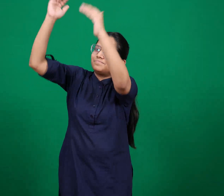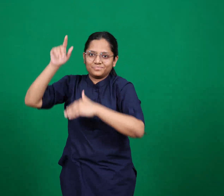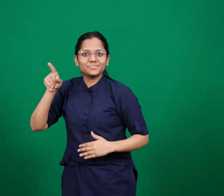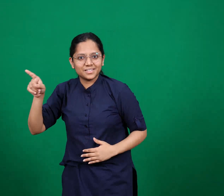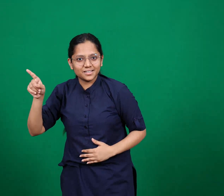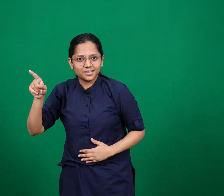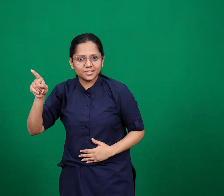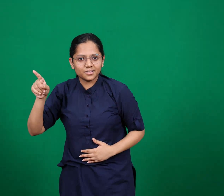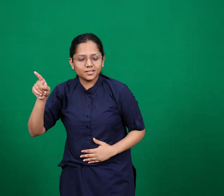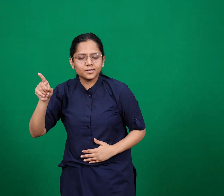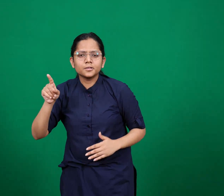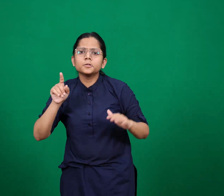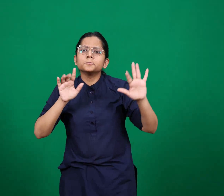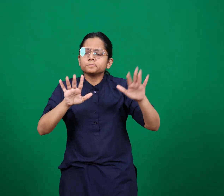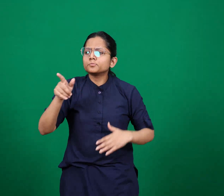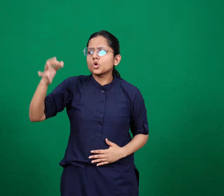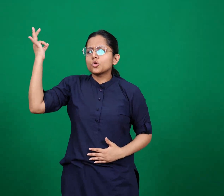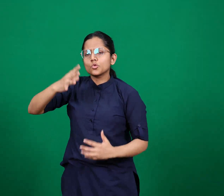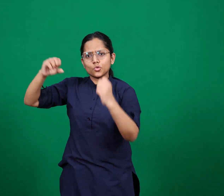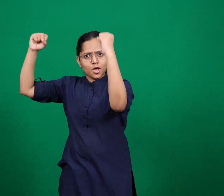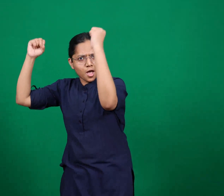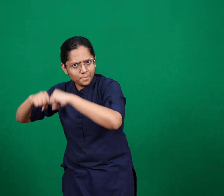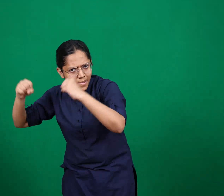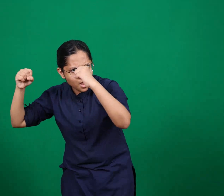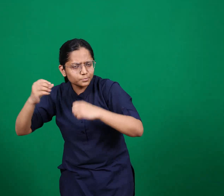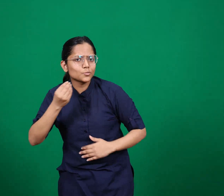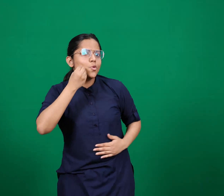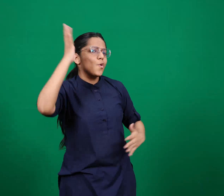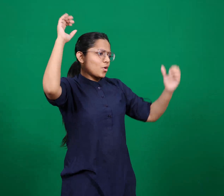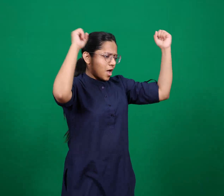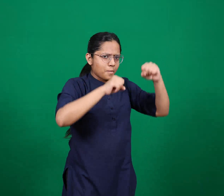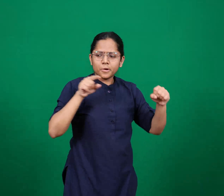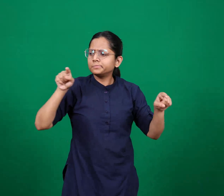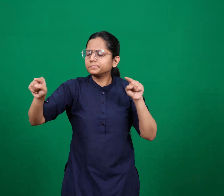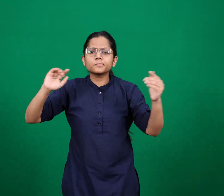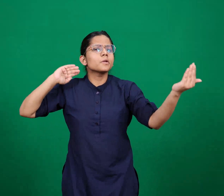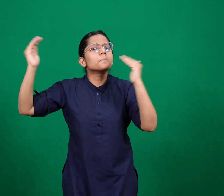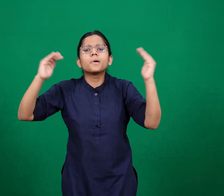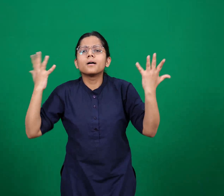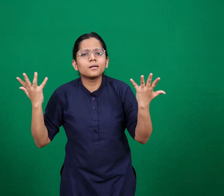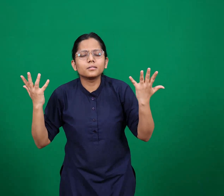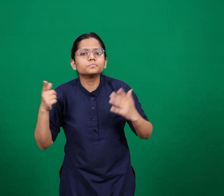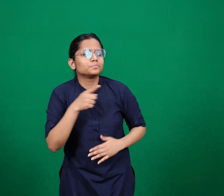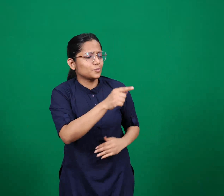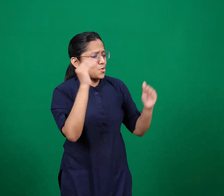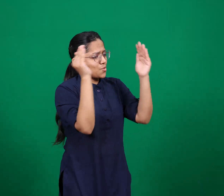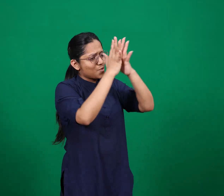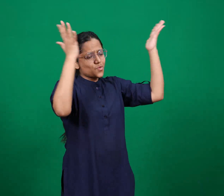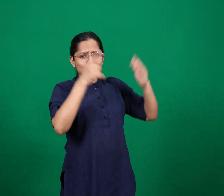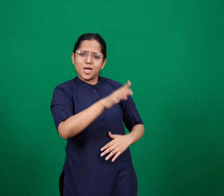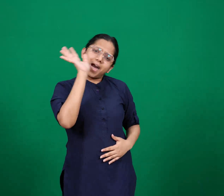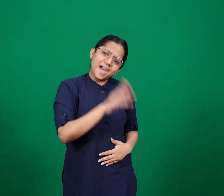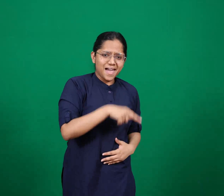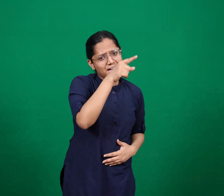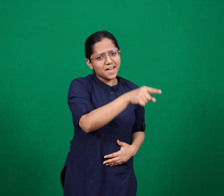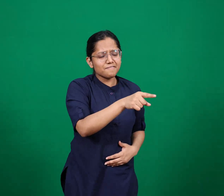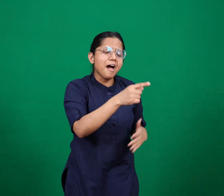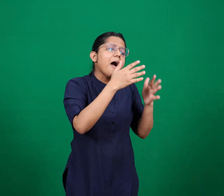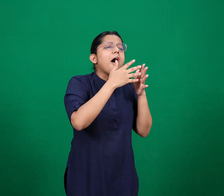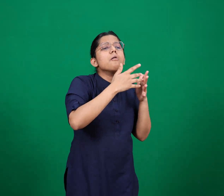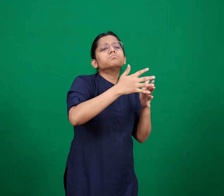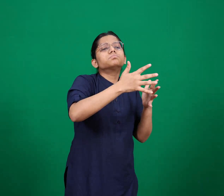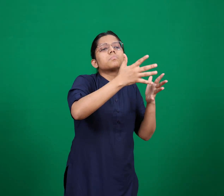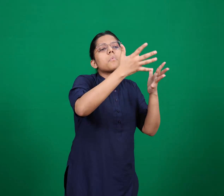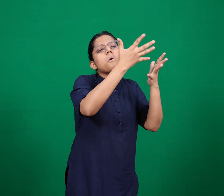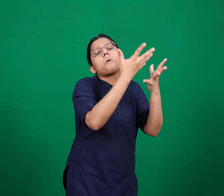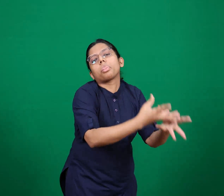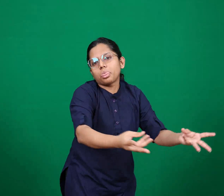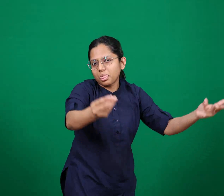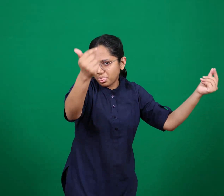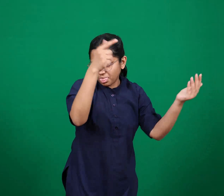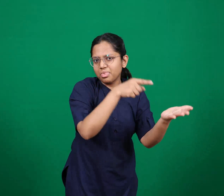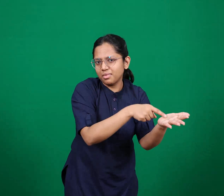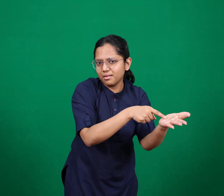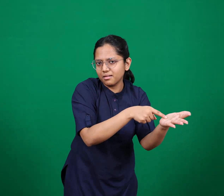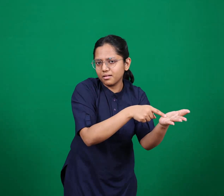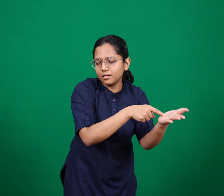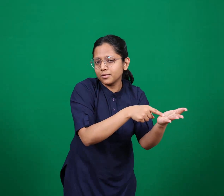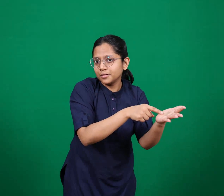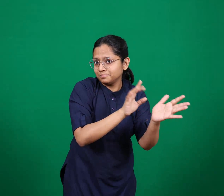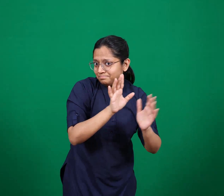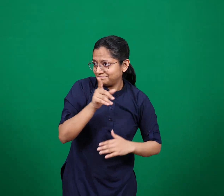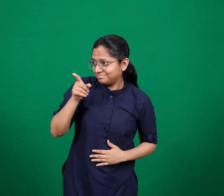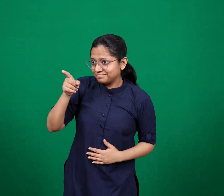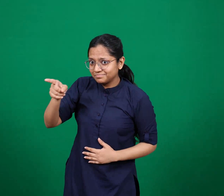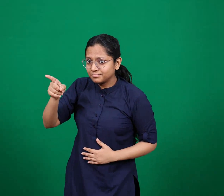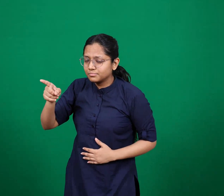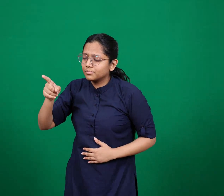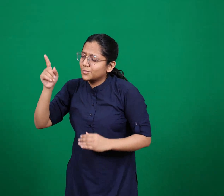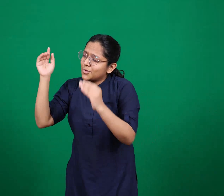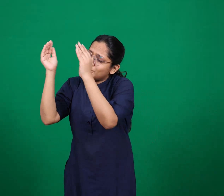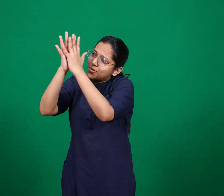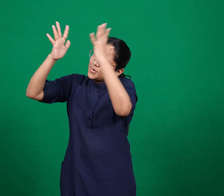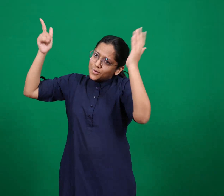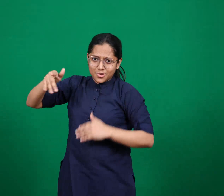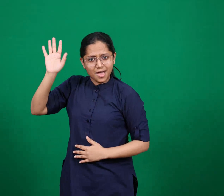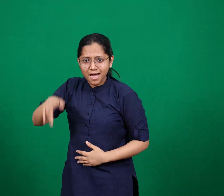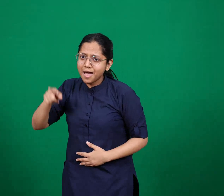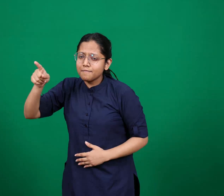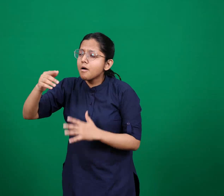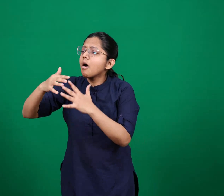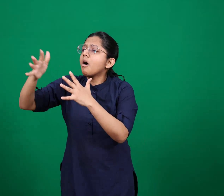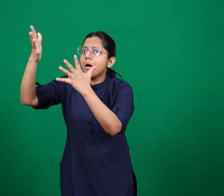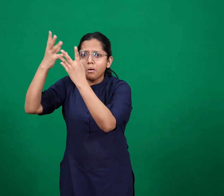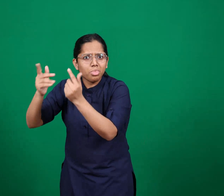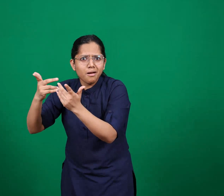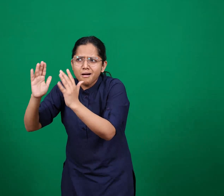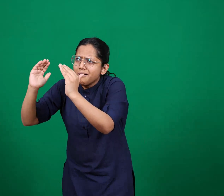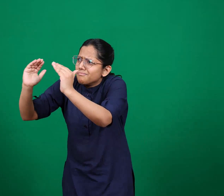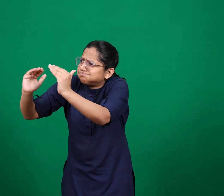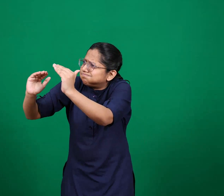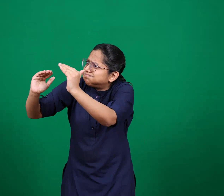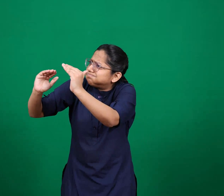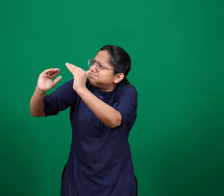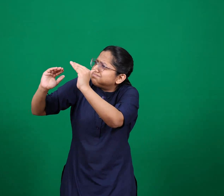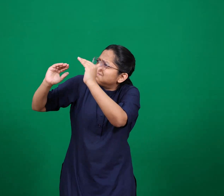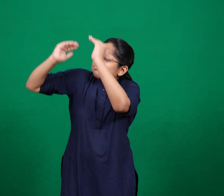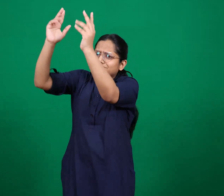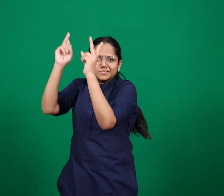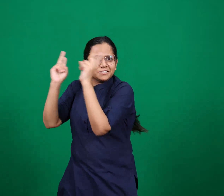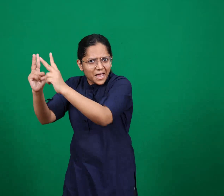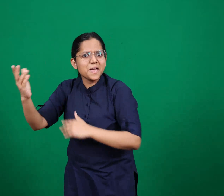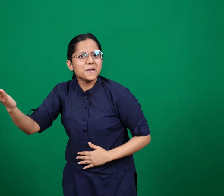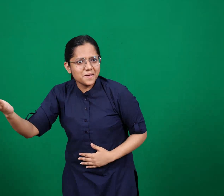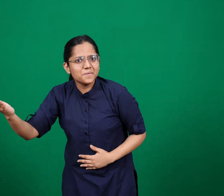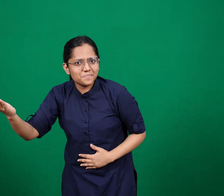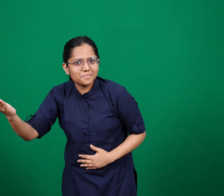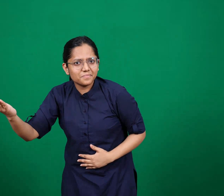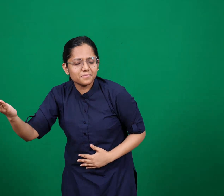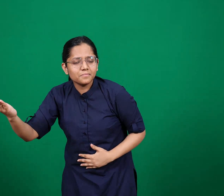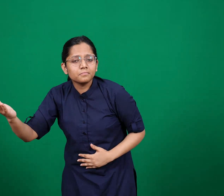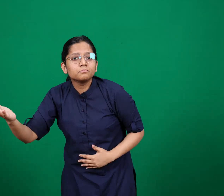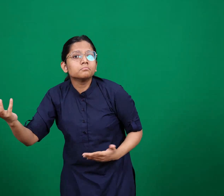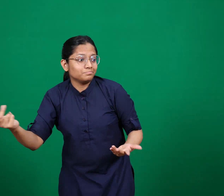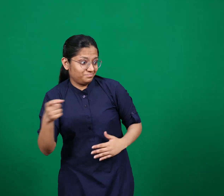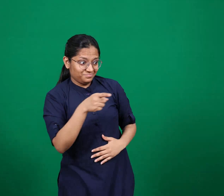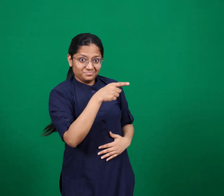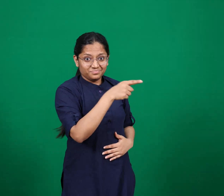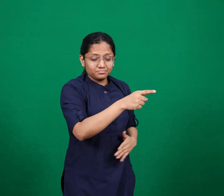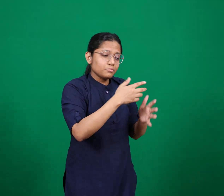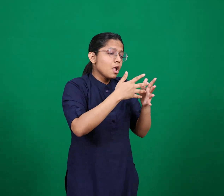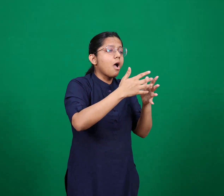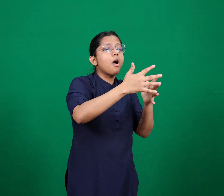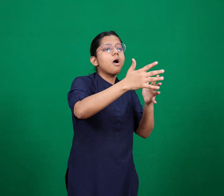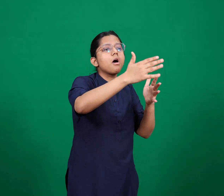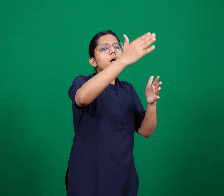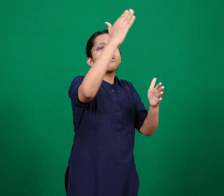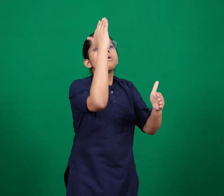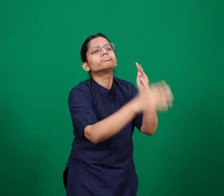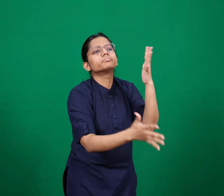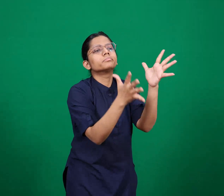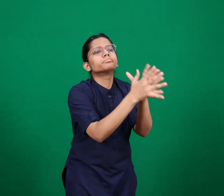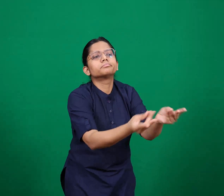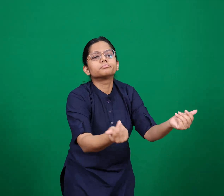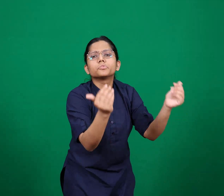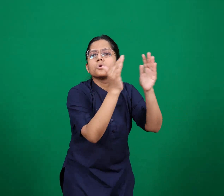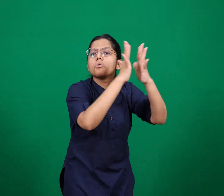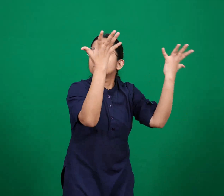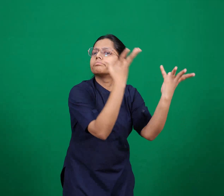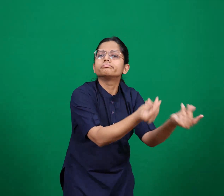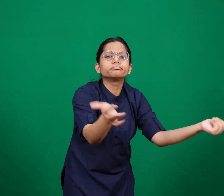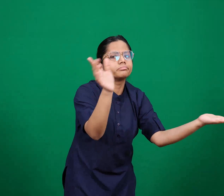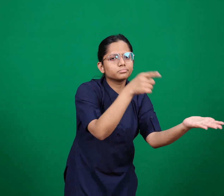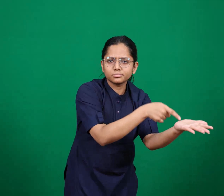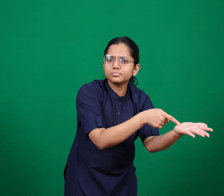Indeed, what was once glorious has no glory now in comparison to the glory that surpasses it.